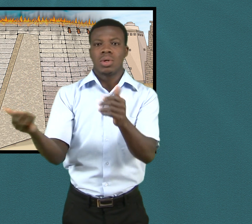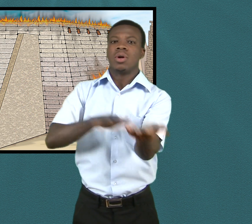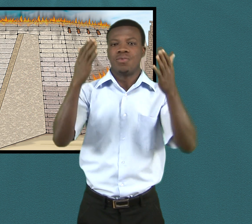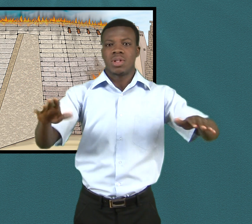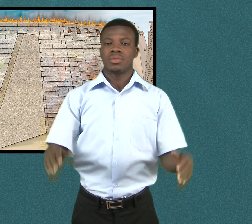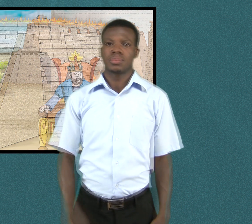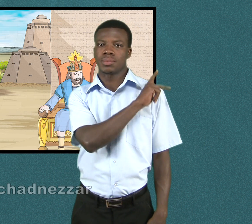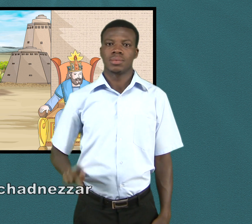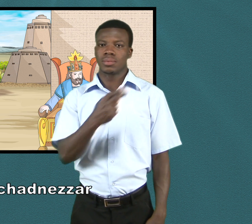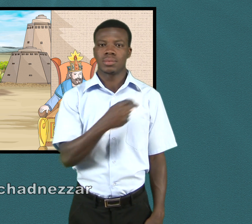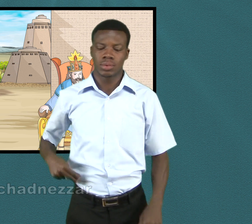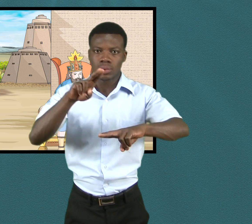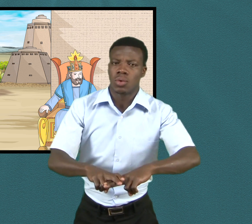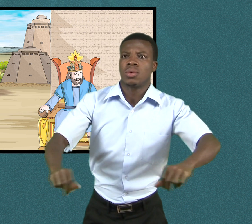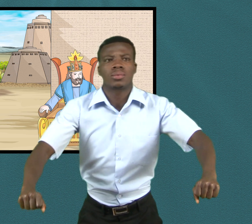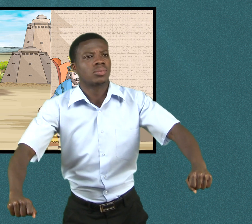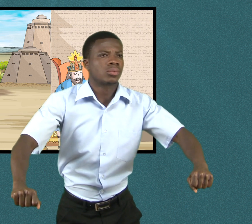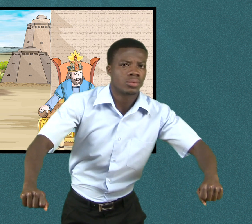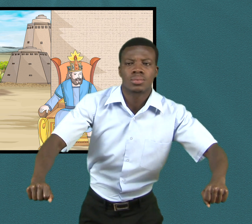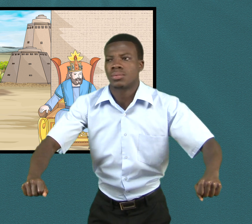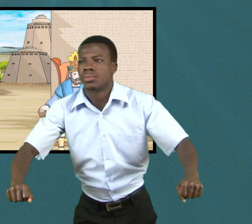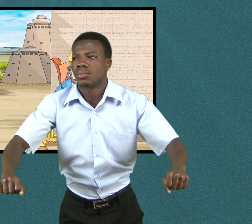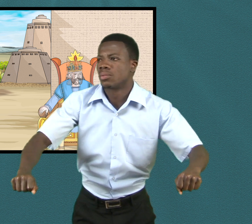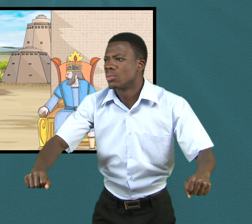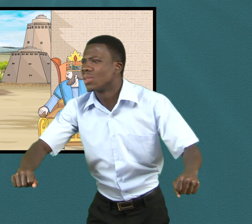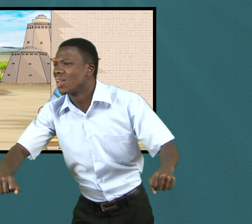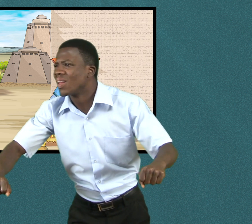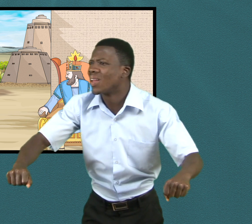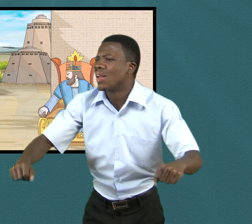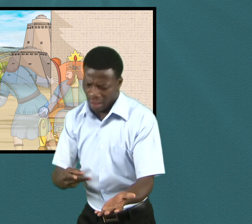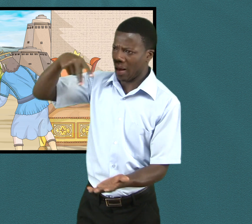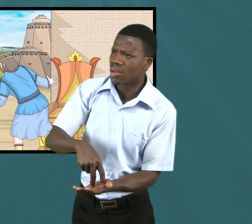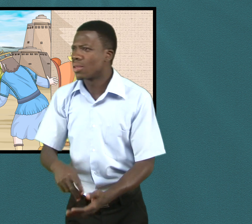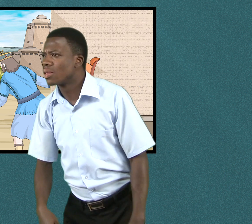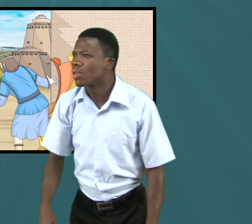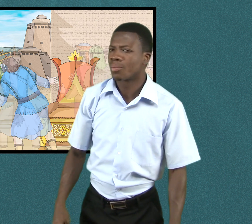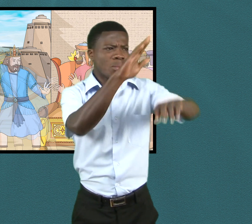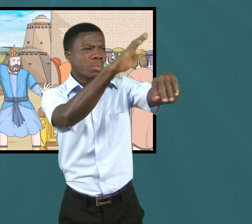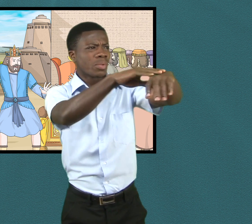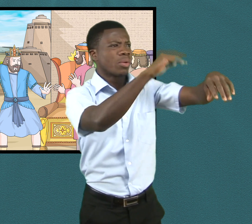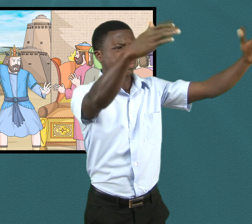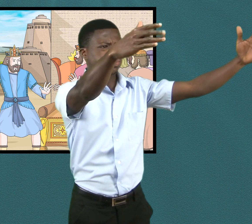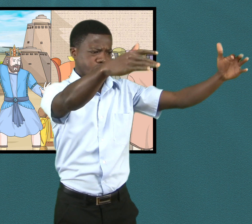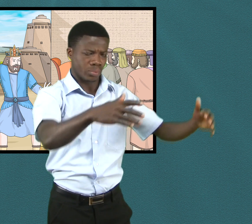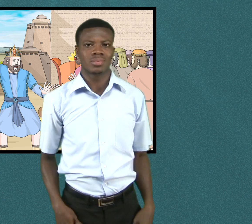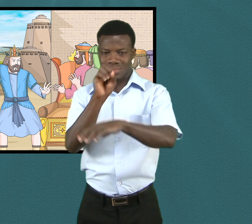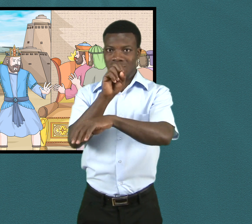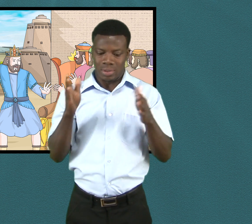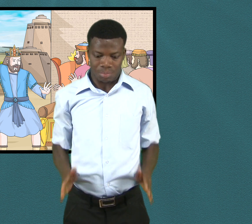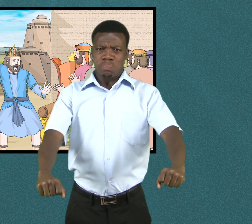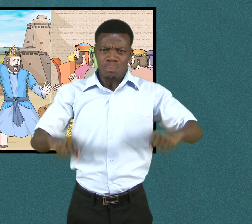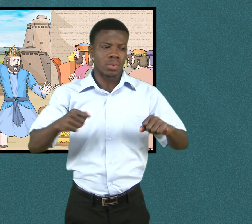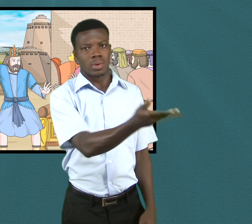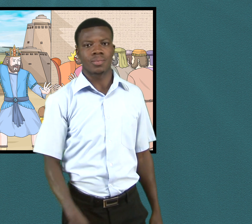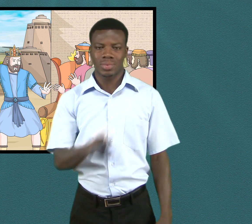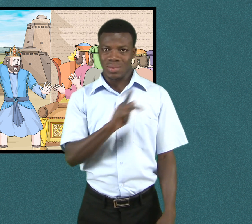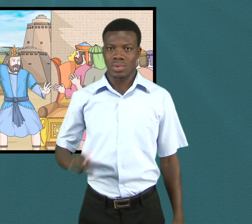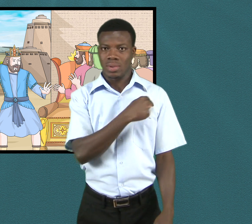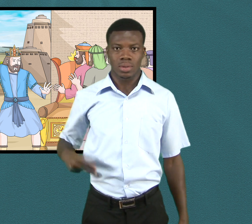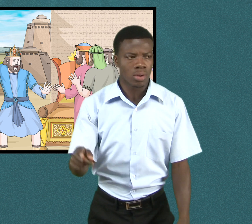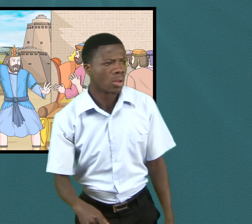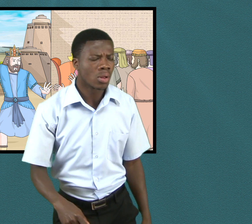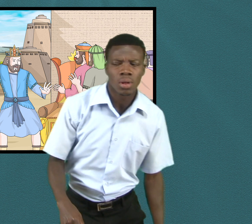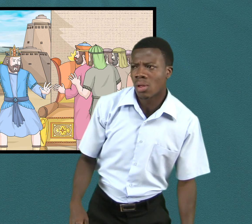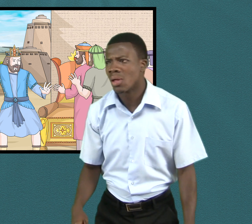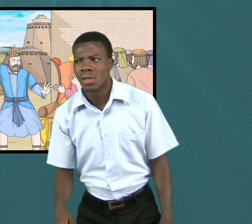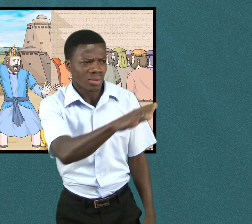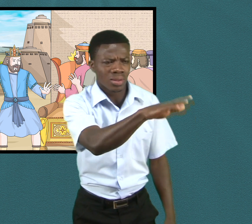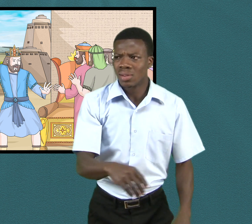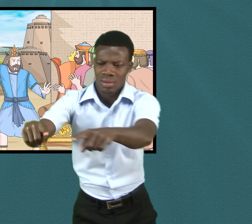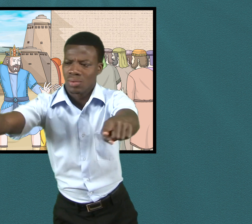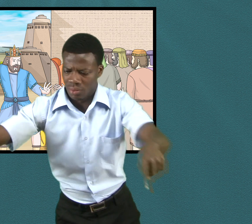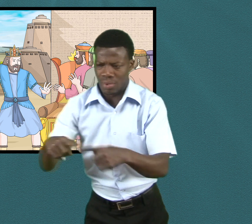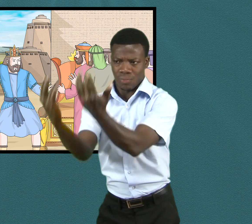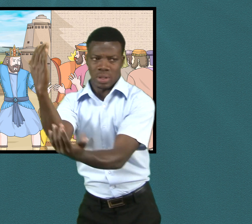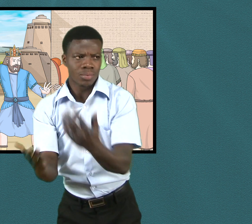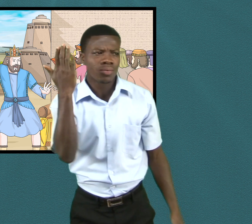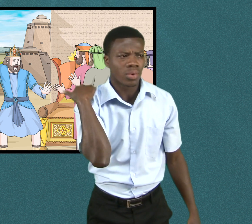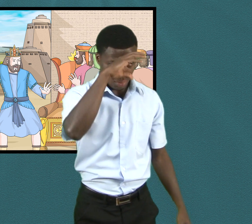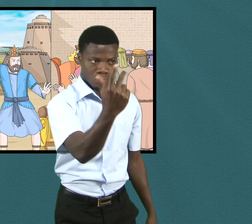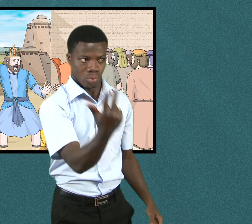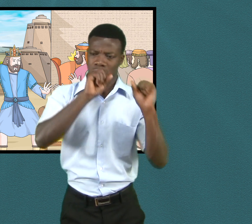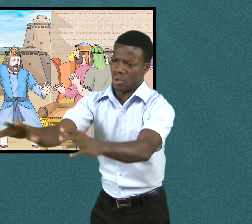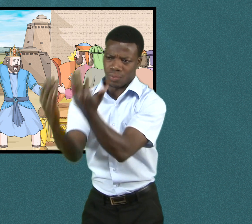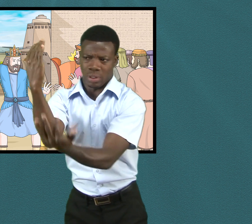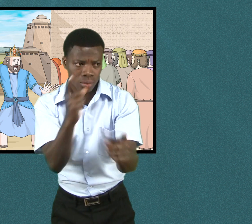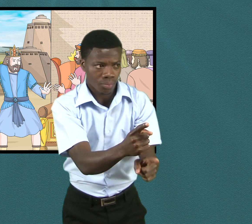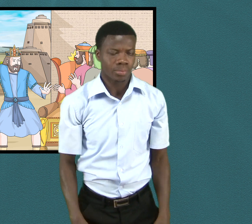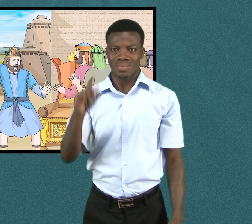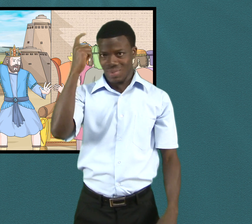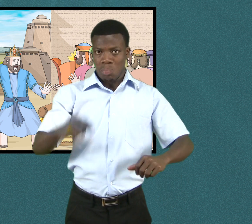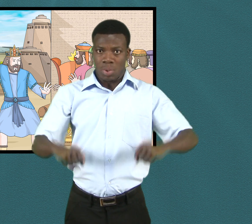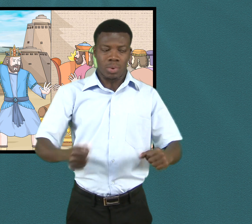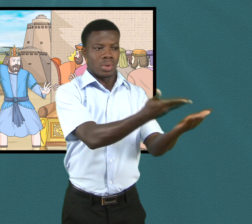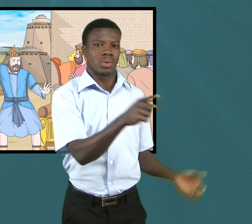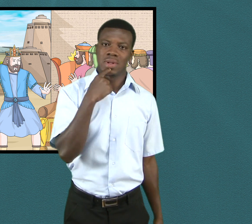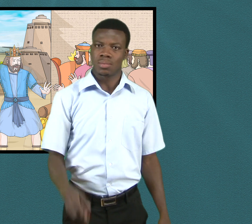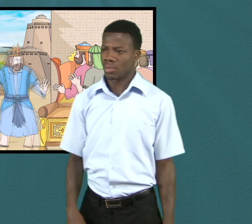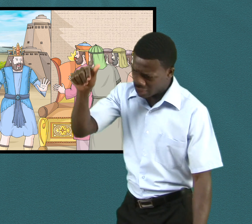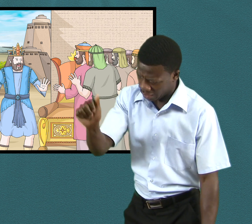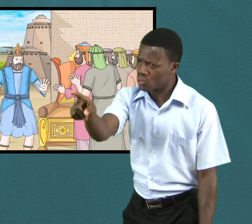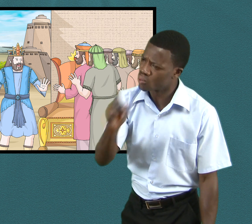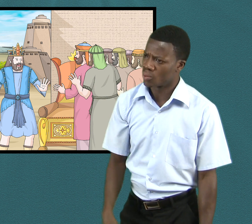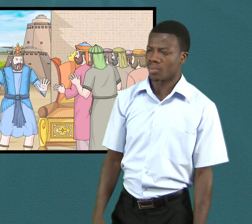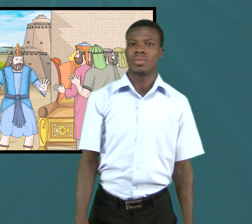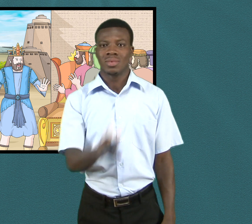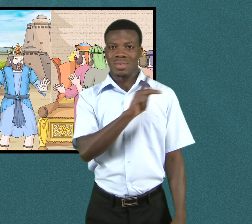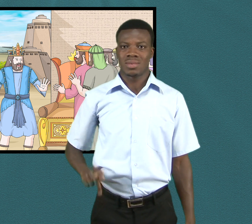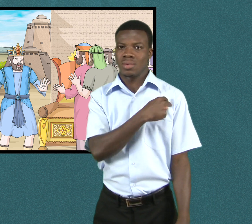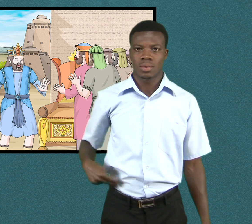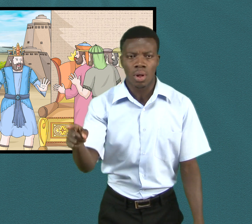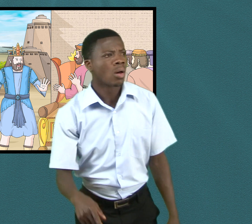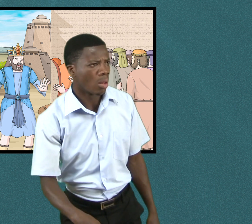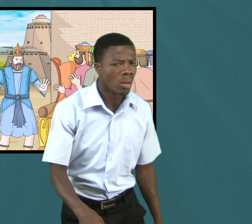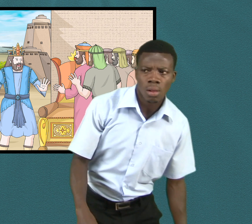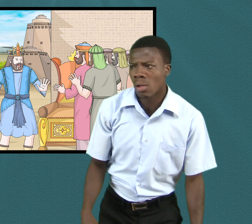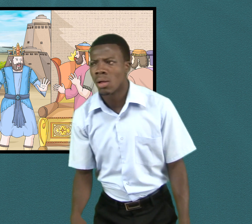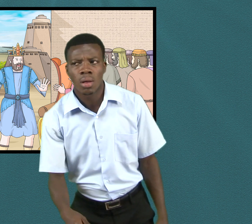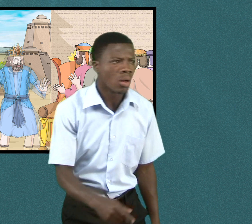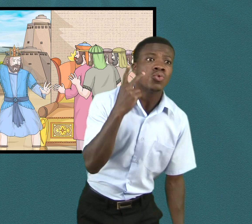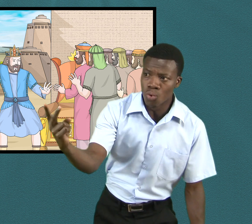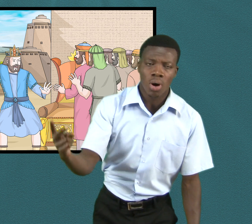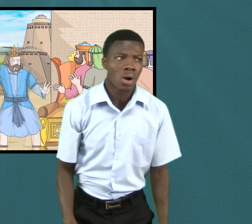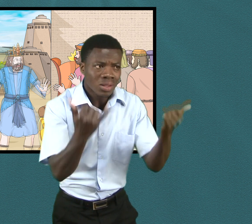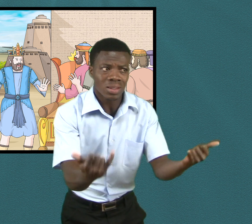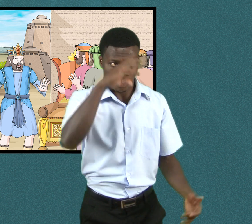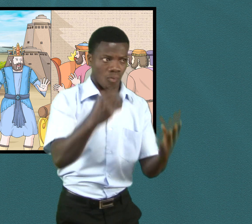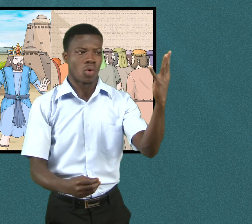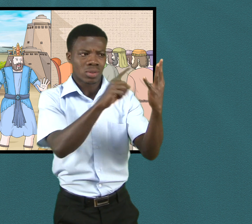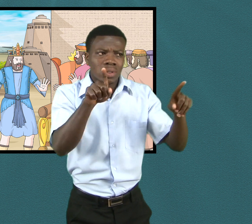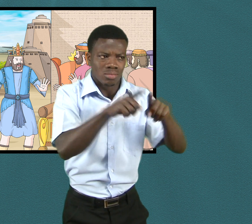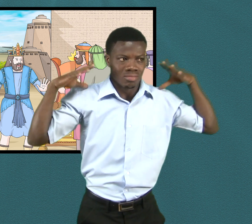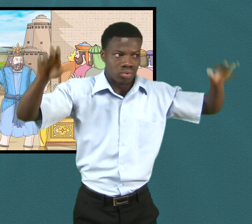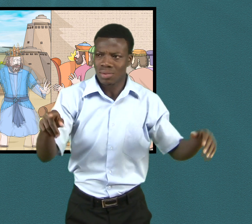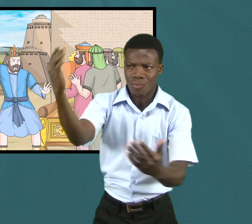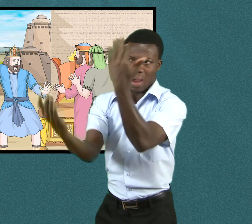Suddenly King Nebuchadnezzar jumped up in amazement and asked his advisers, “Did we not throw three men, firmly bound, into the fire?”